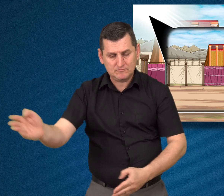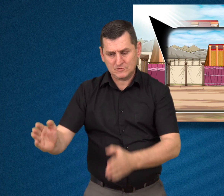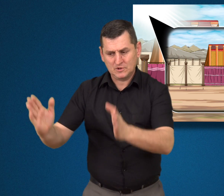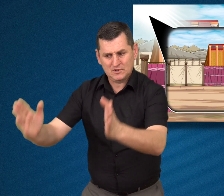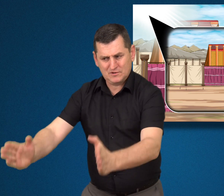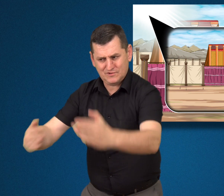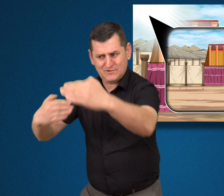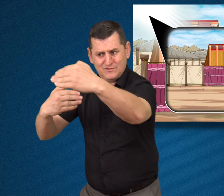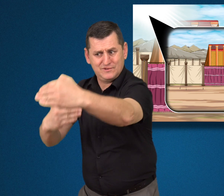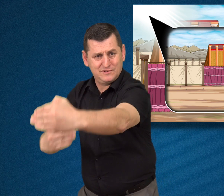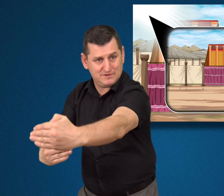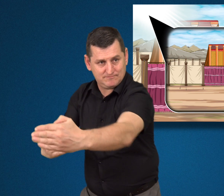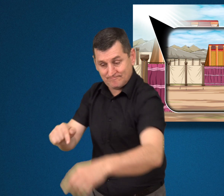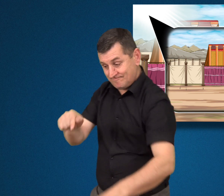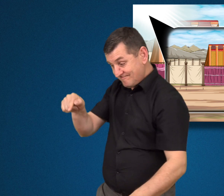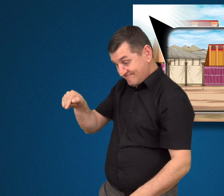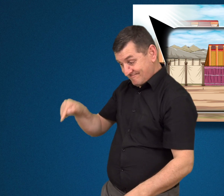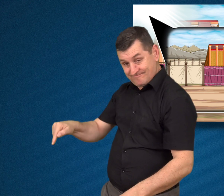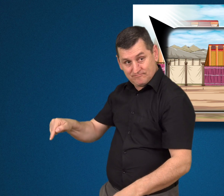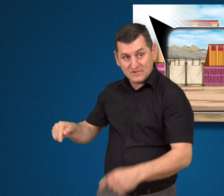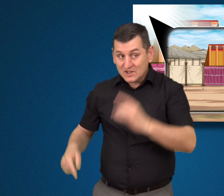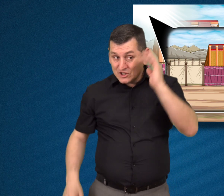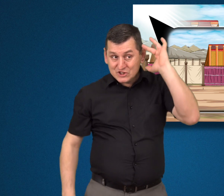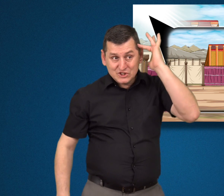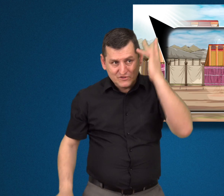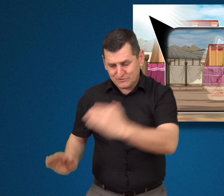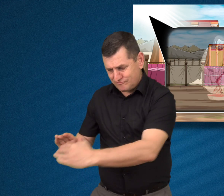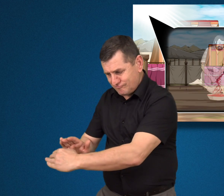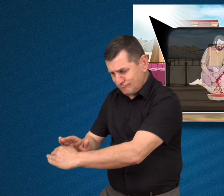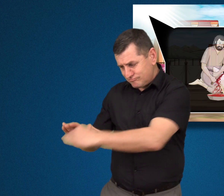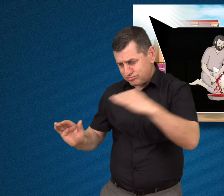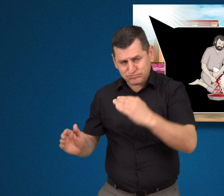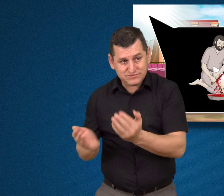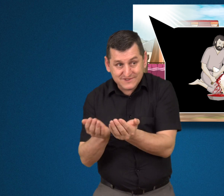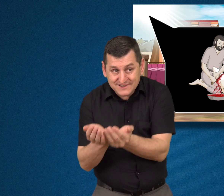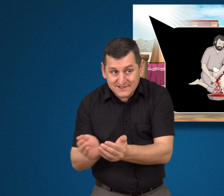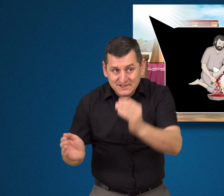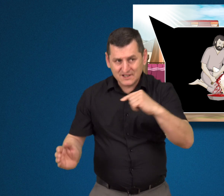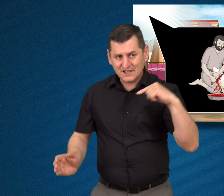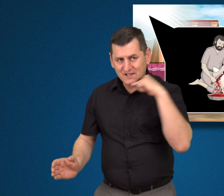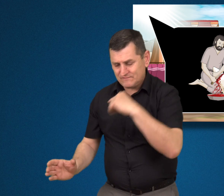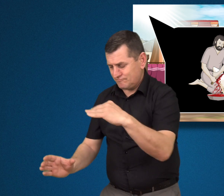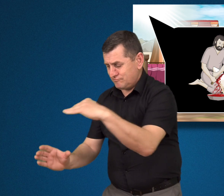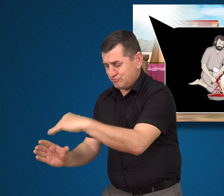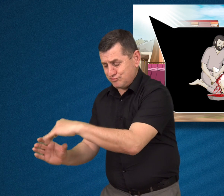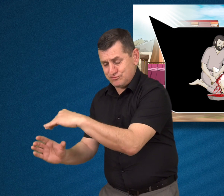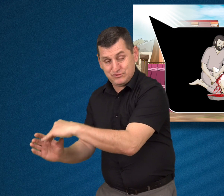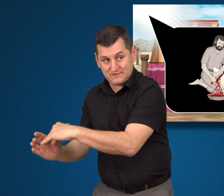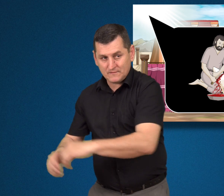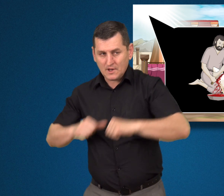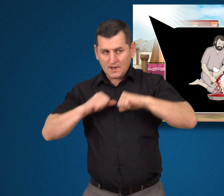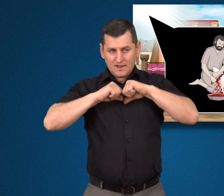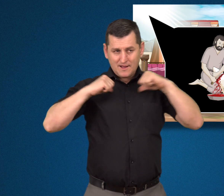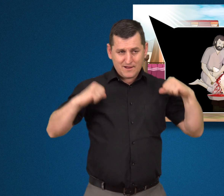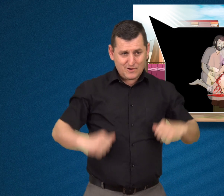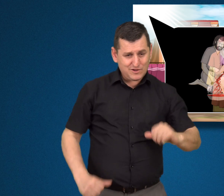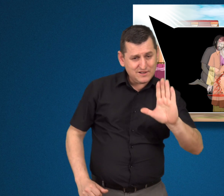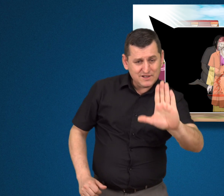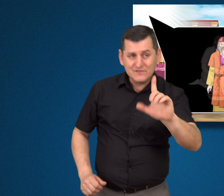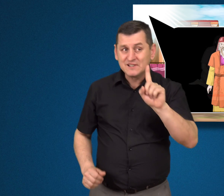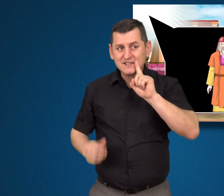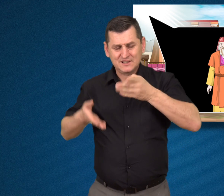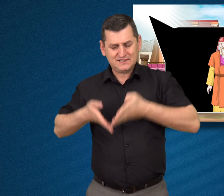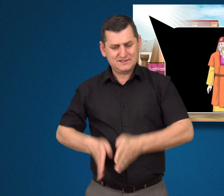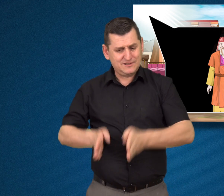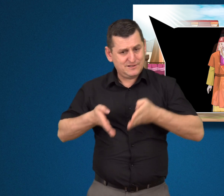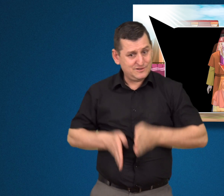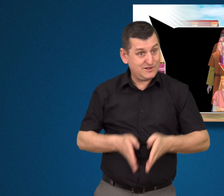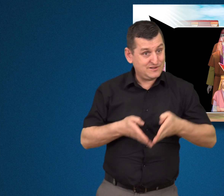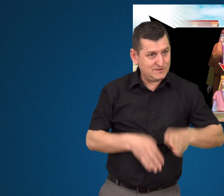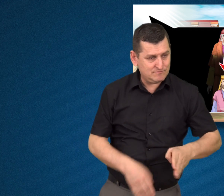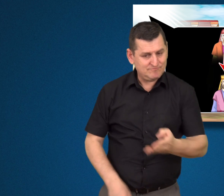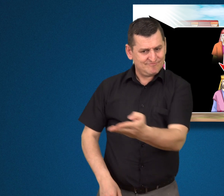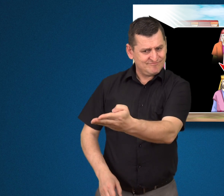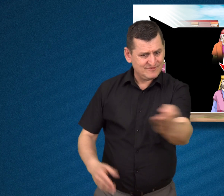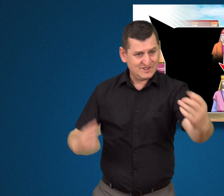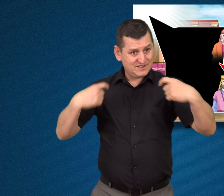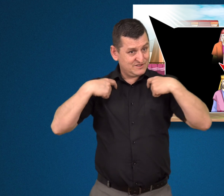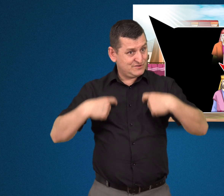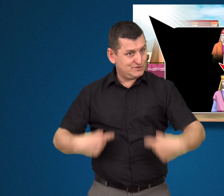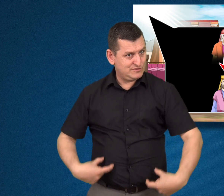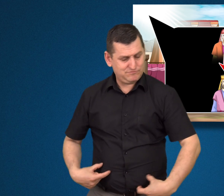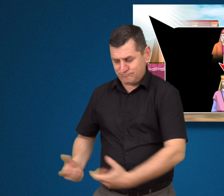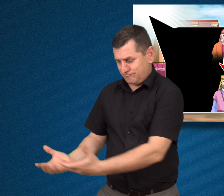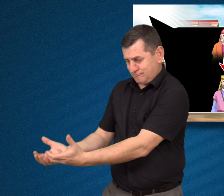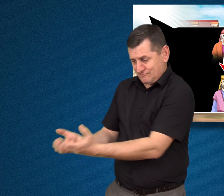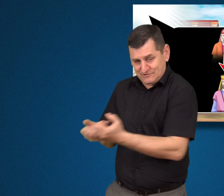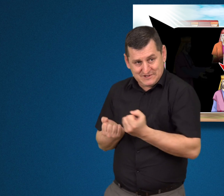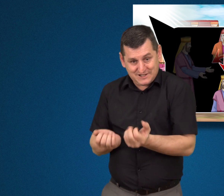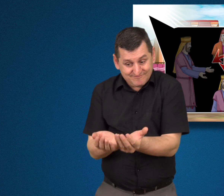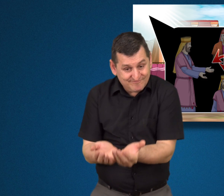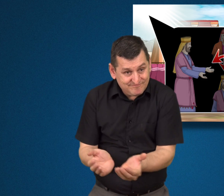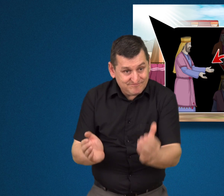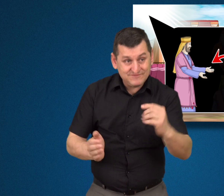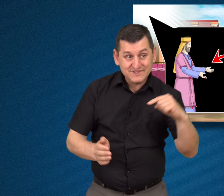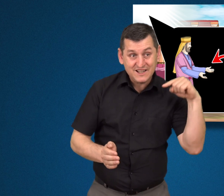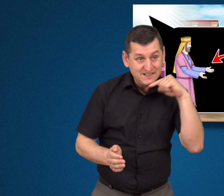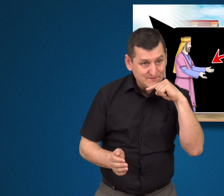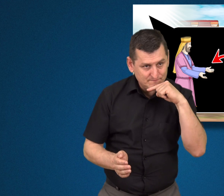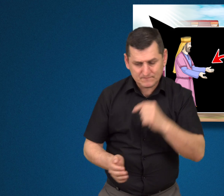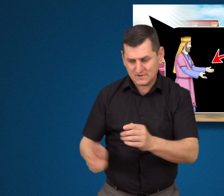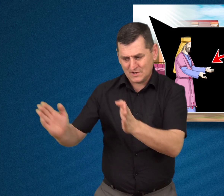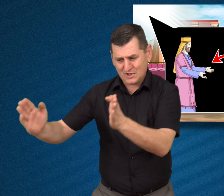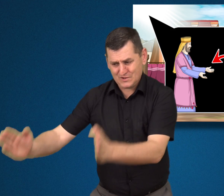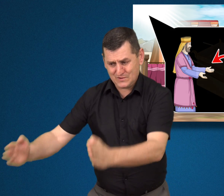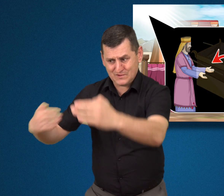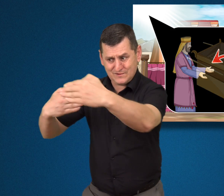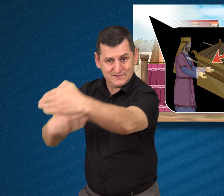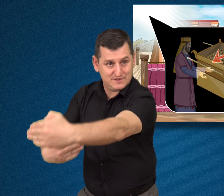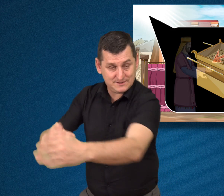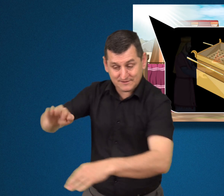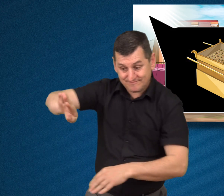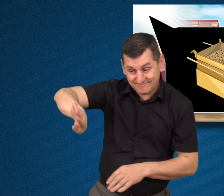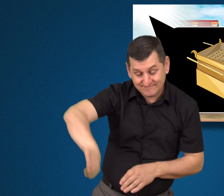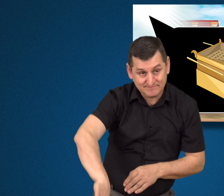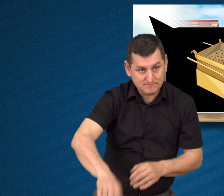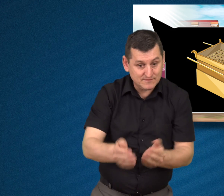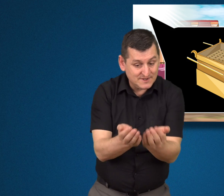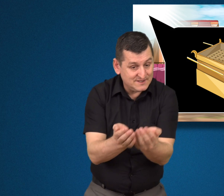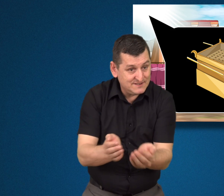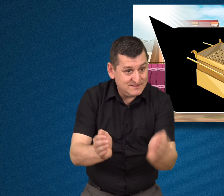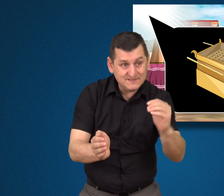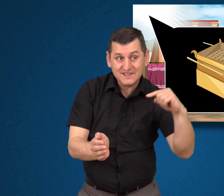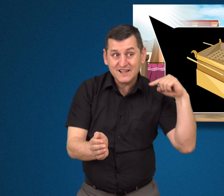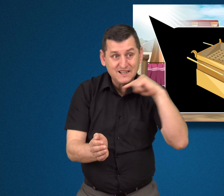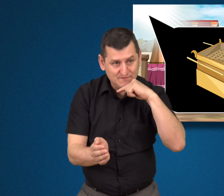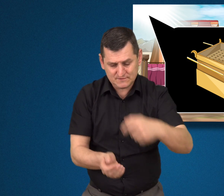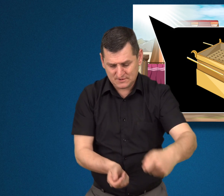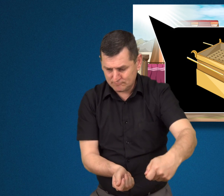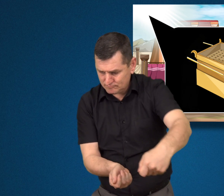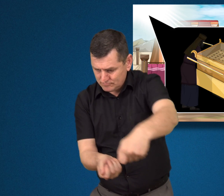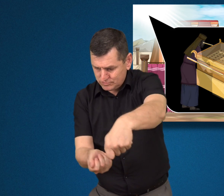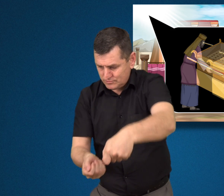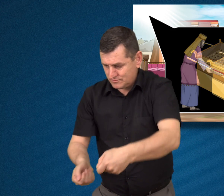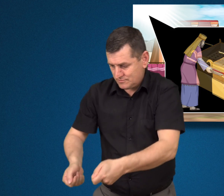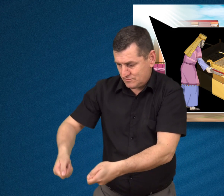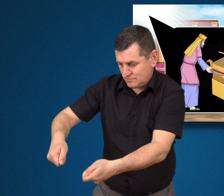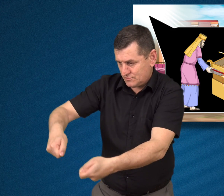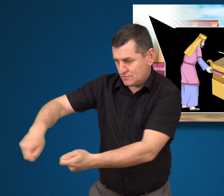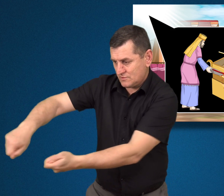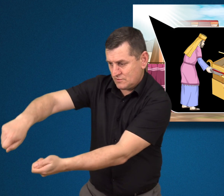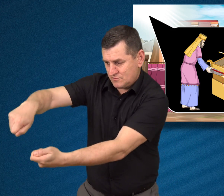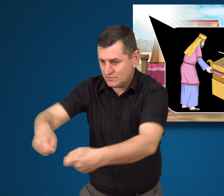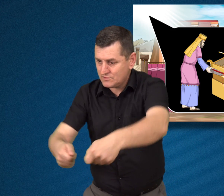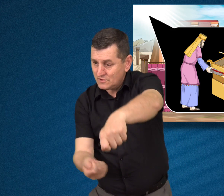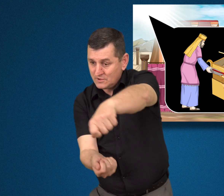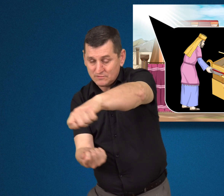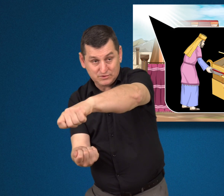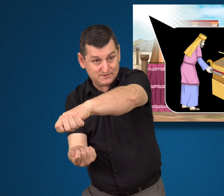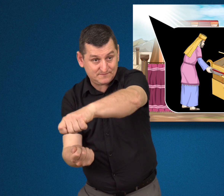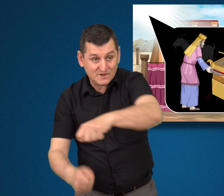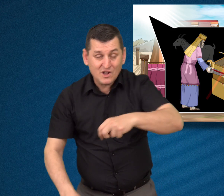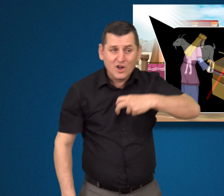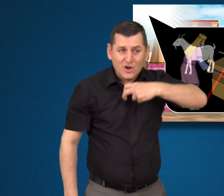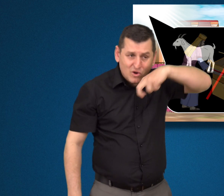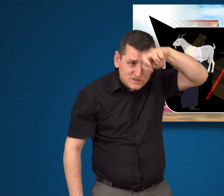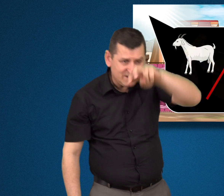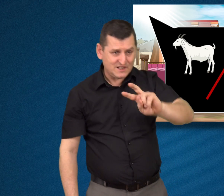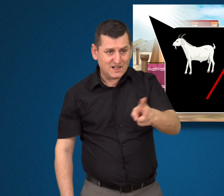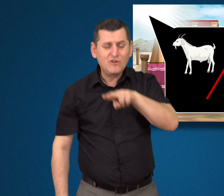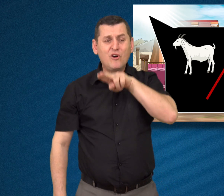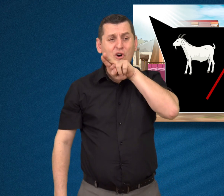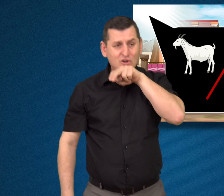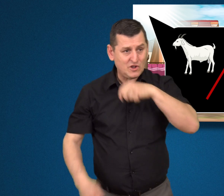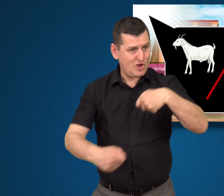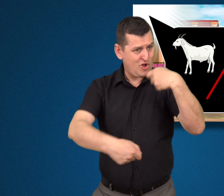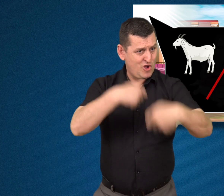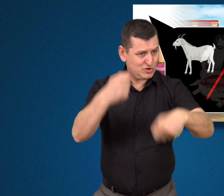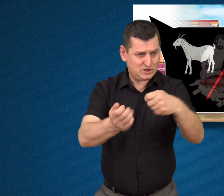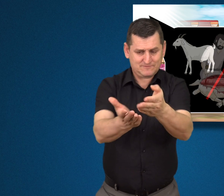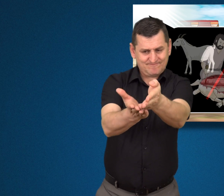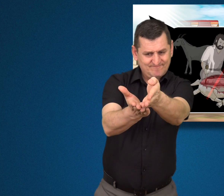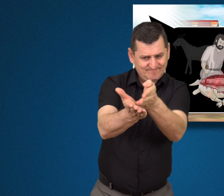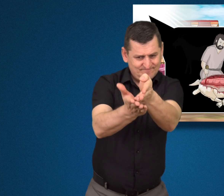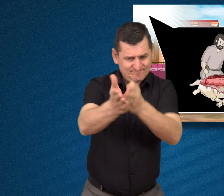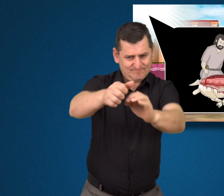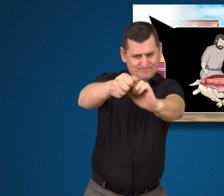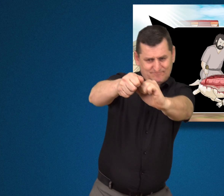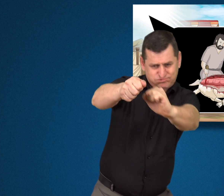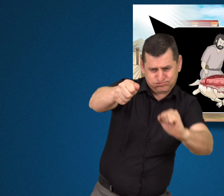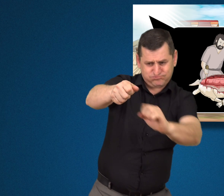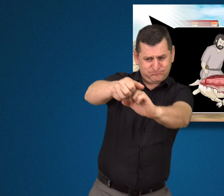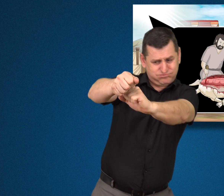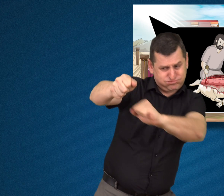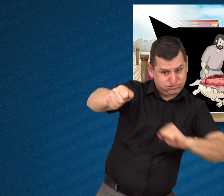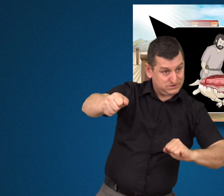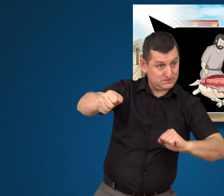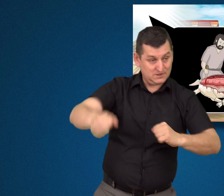He shall slaughter it on the north side of the altar before the LORD, and Aaron’s sons the priests are to sprinkle its blood against the altar on all sides.